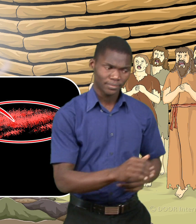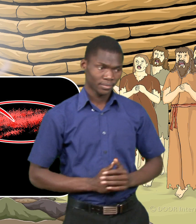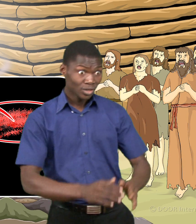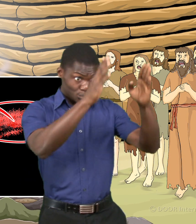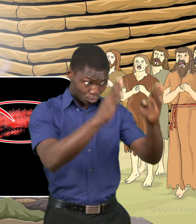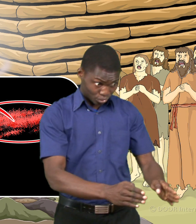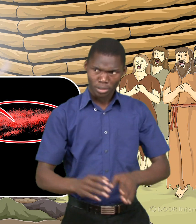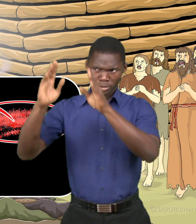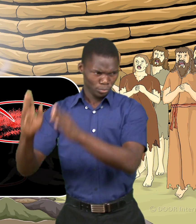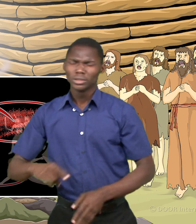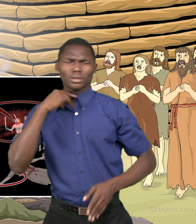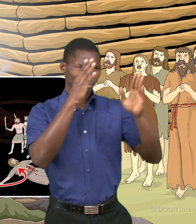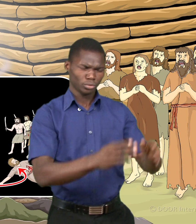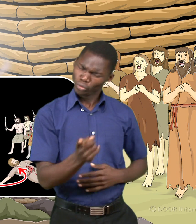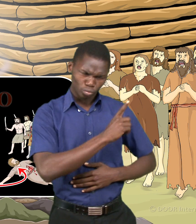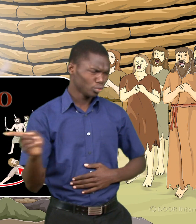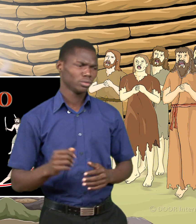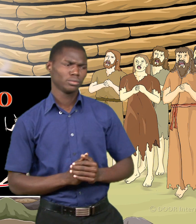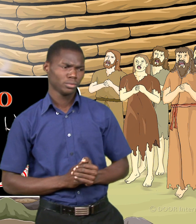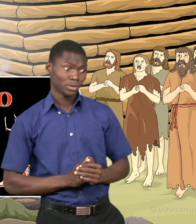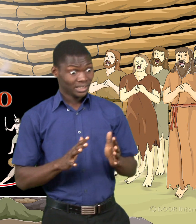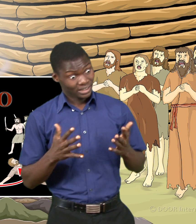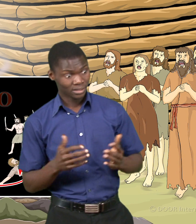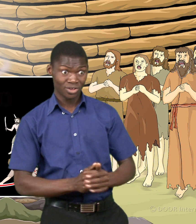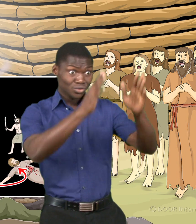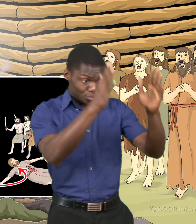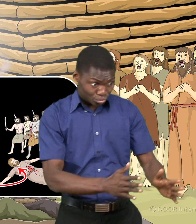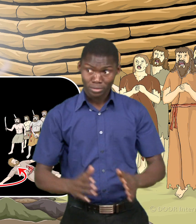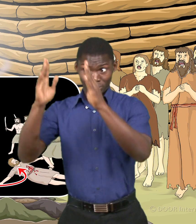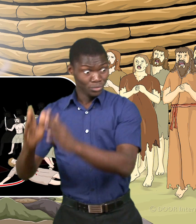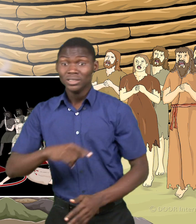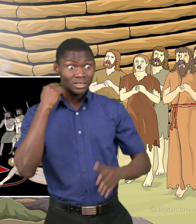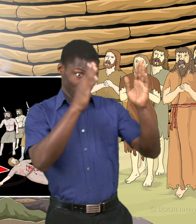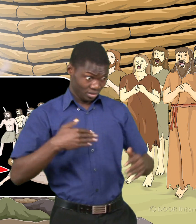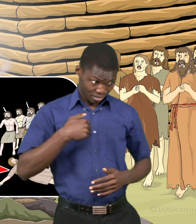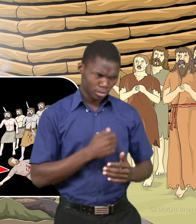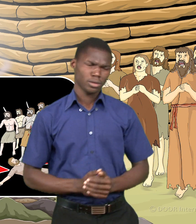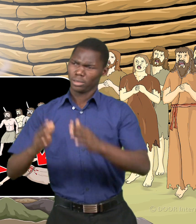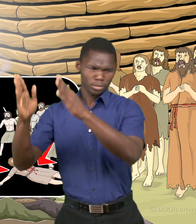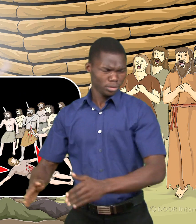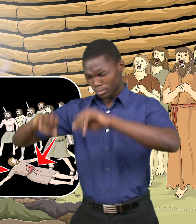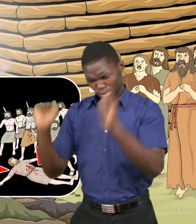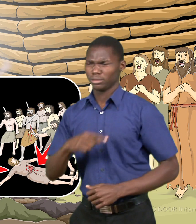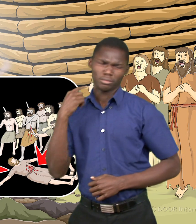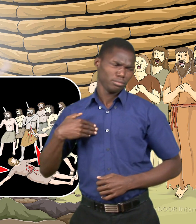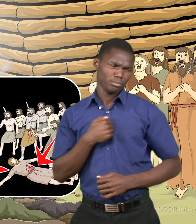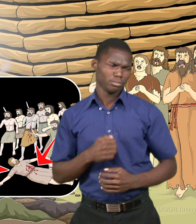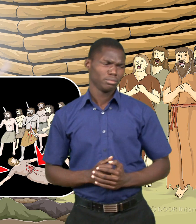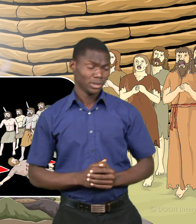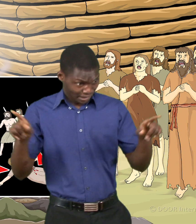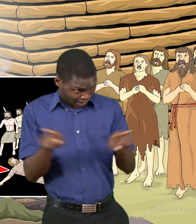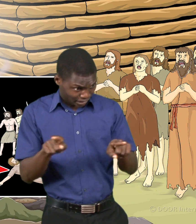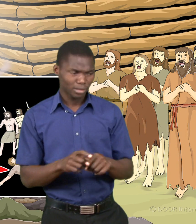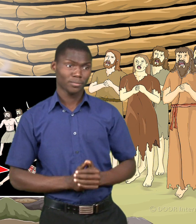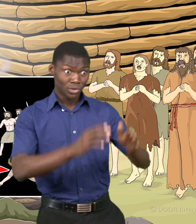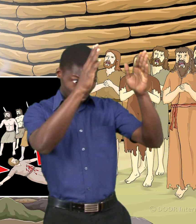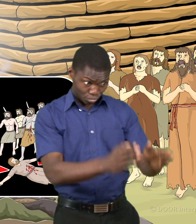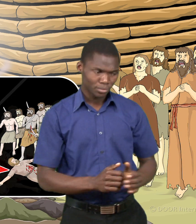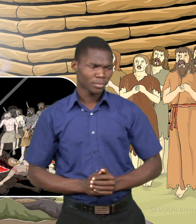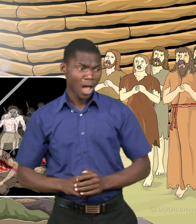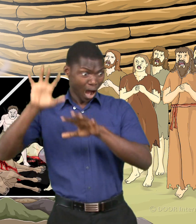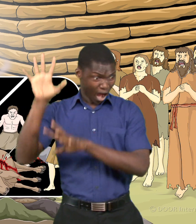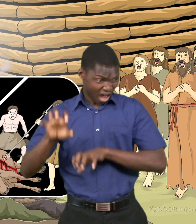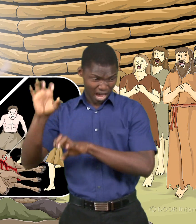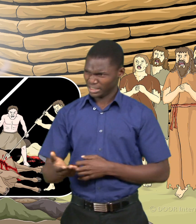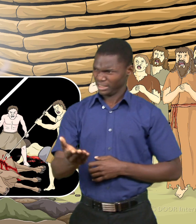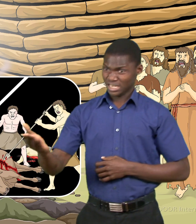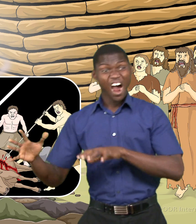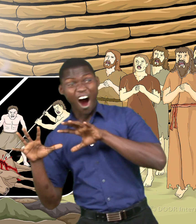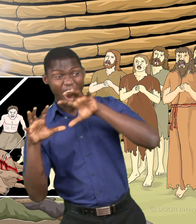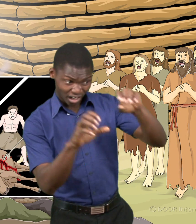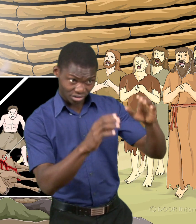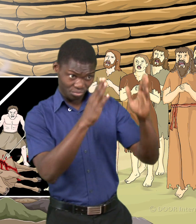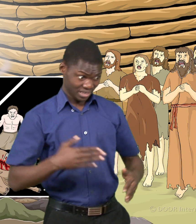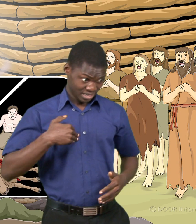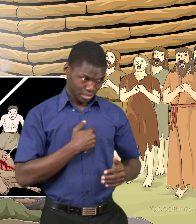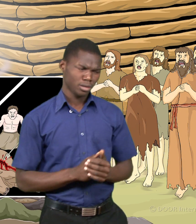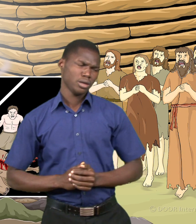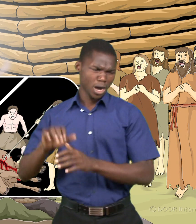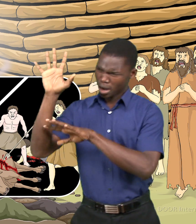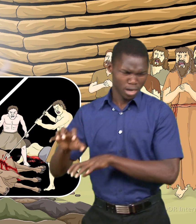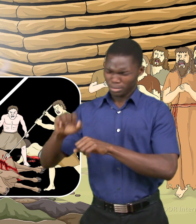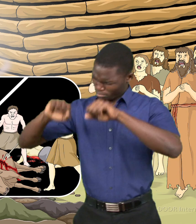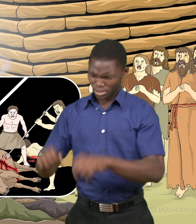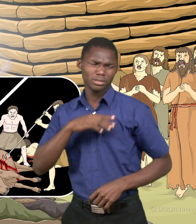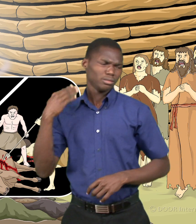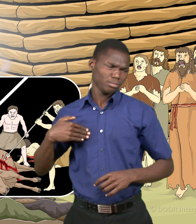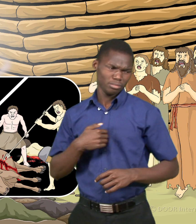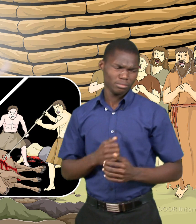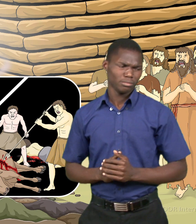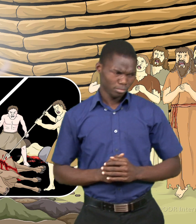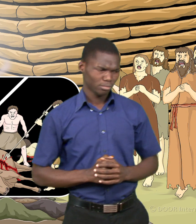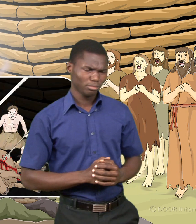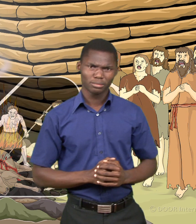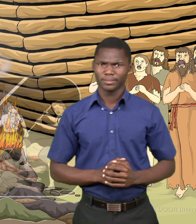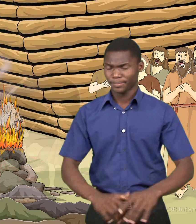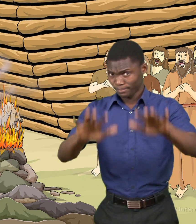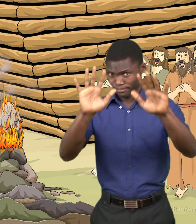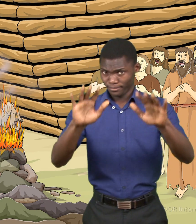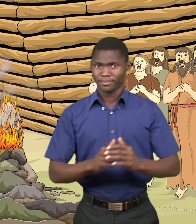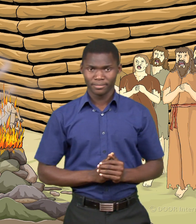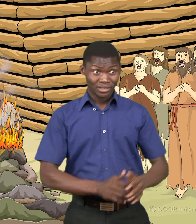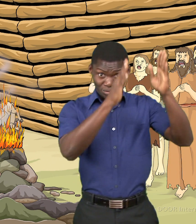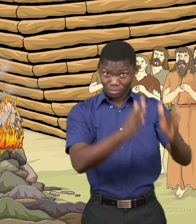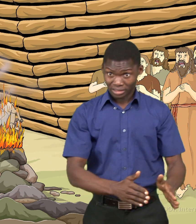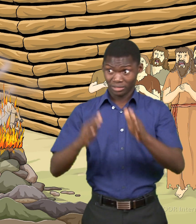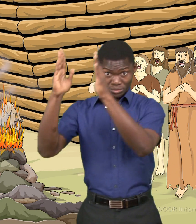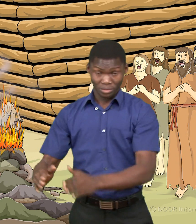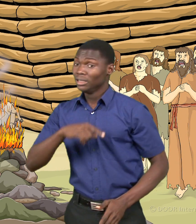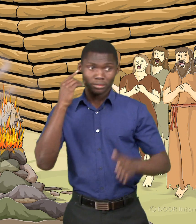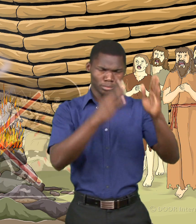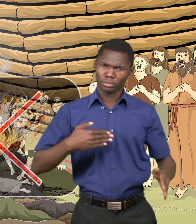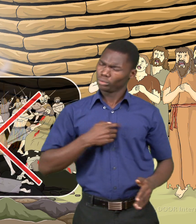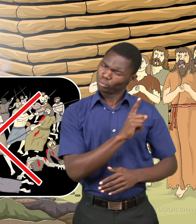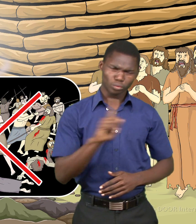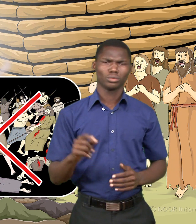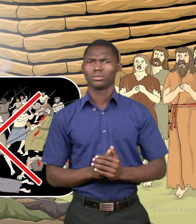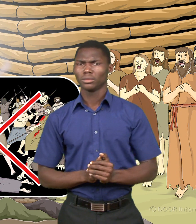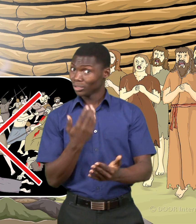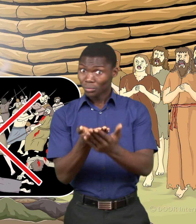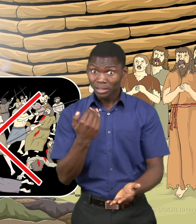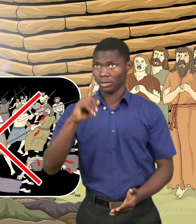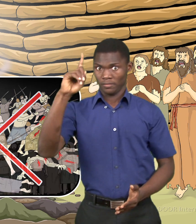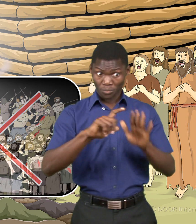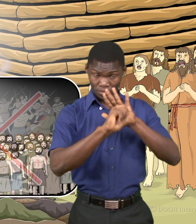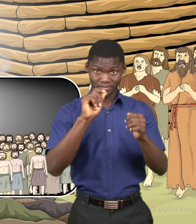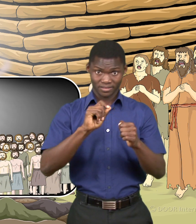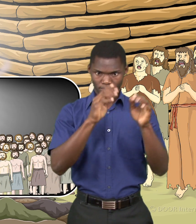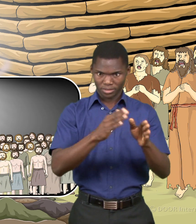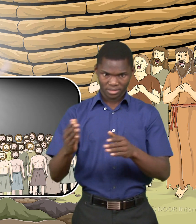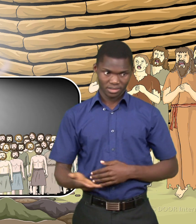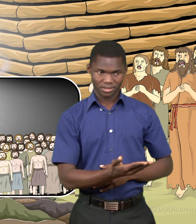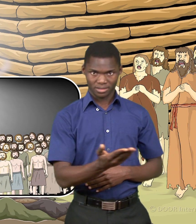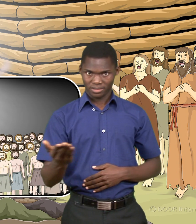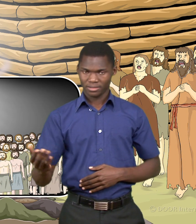I will demand an accounting from anyone who takes the life of his fellow man: Whoever sheds the blood of man, by man his blood will be shed;